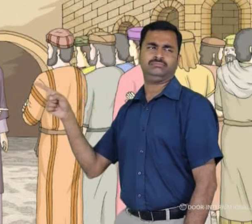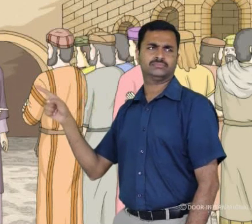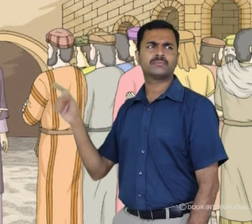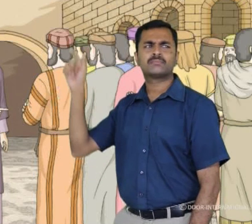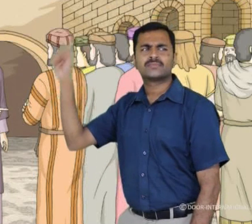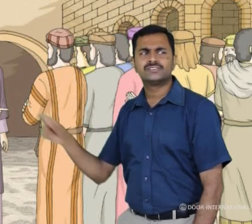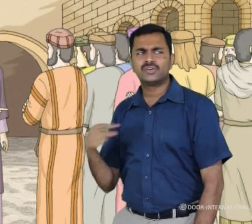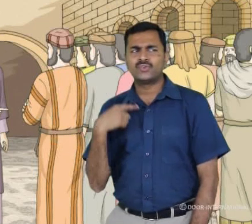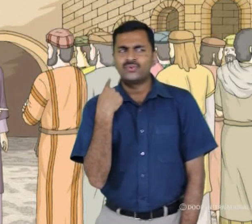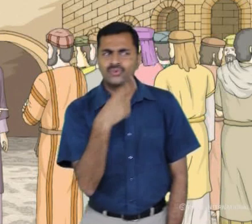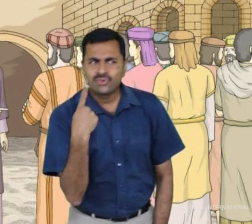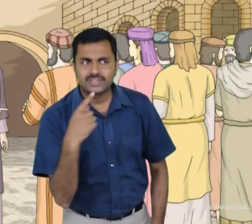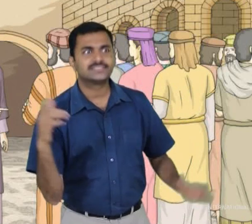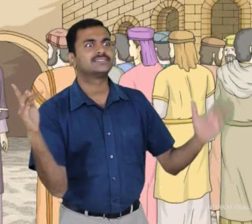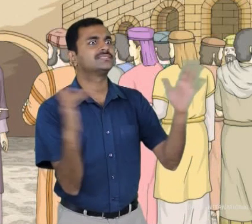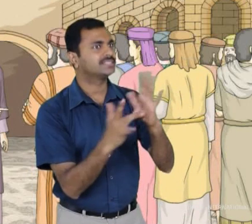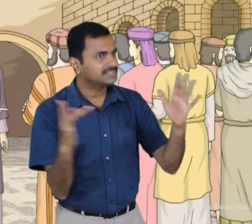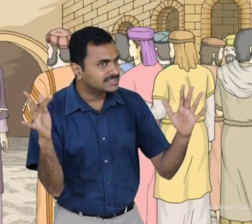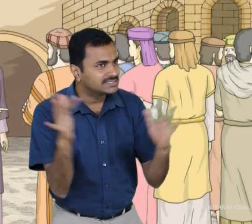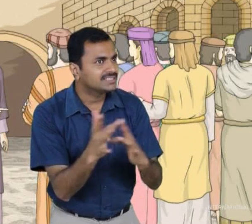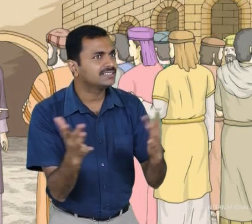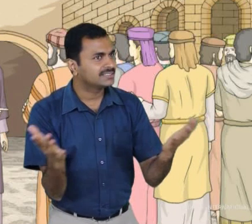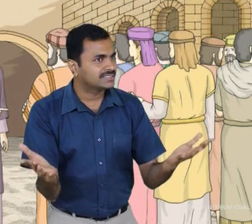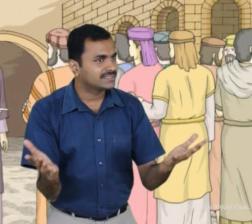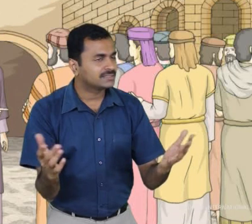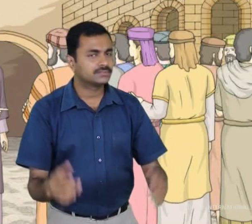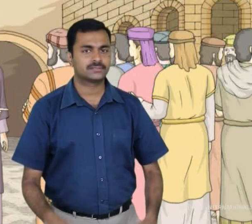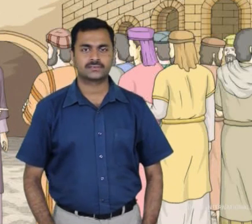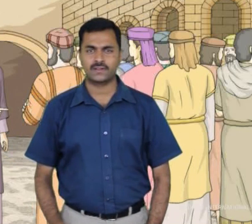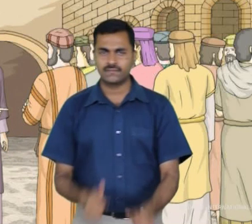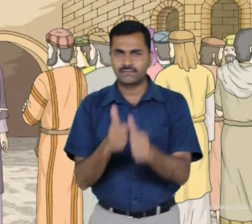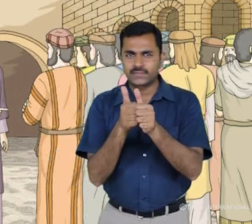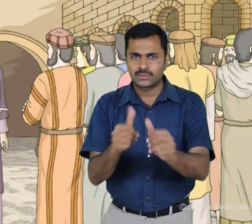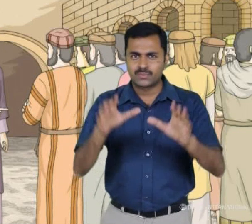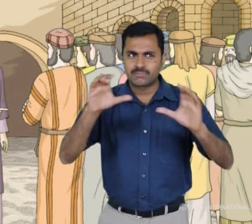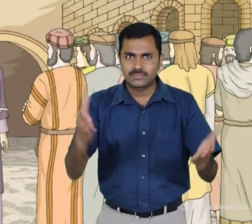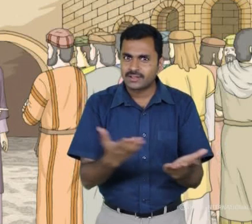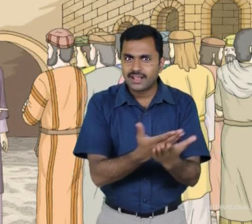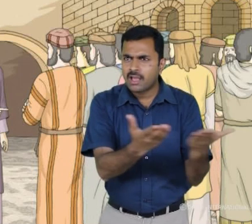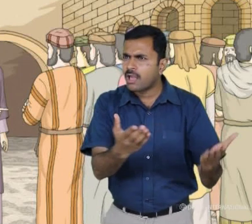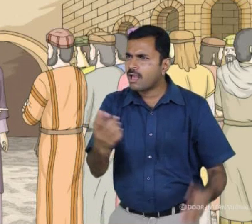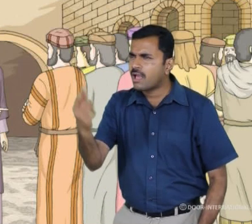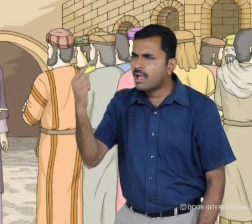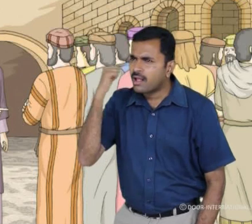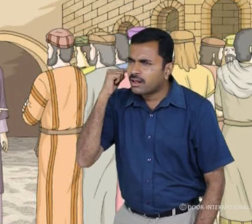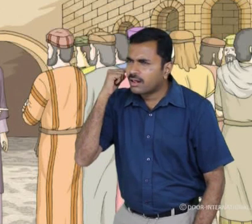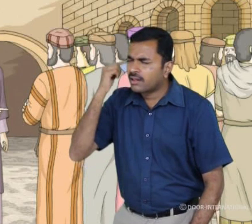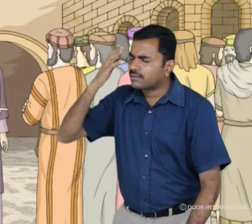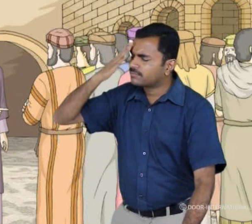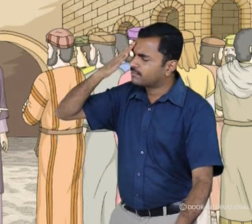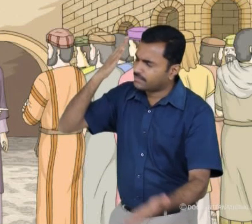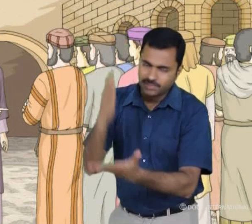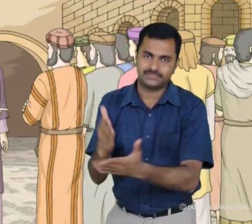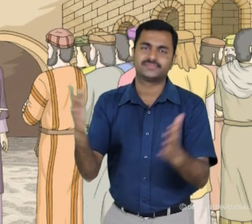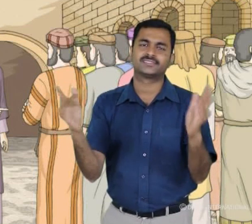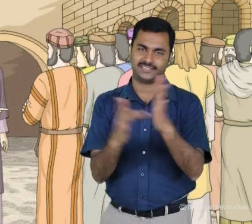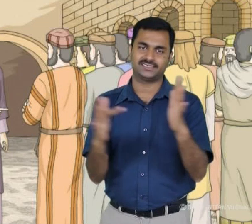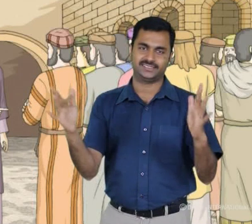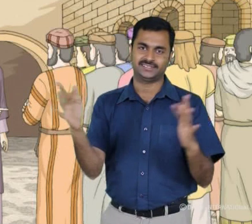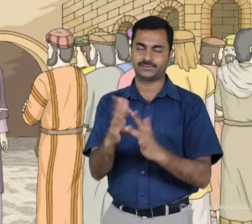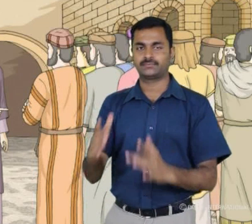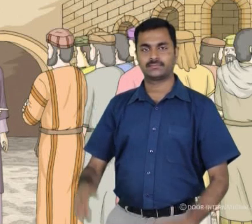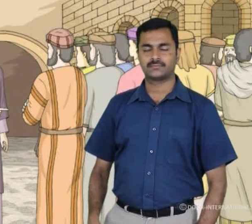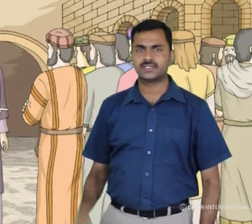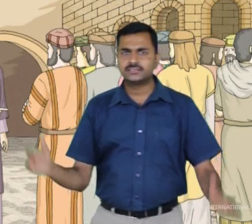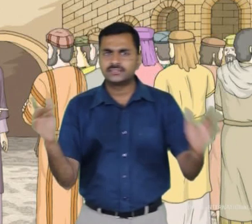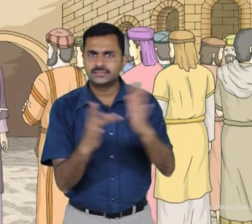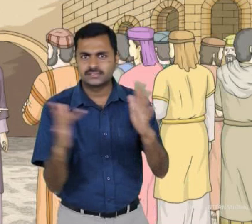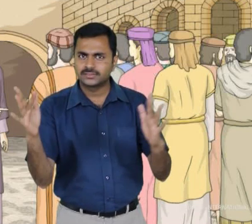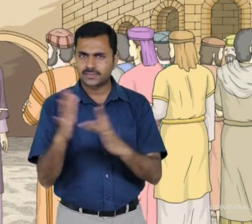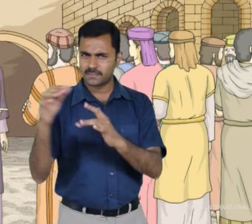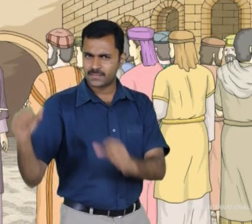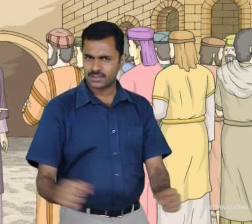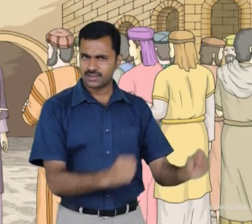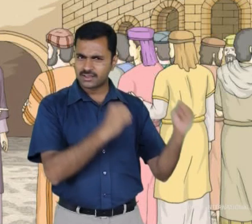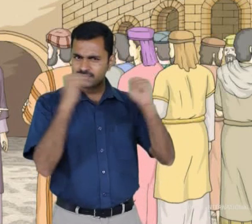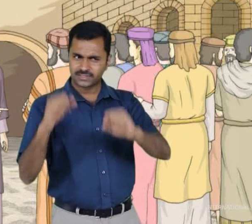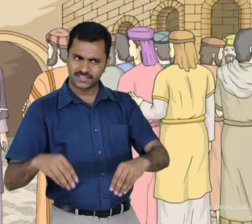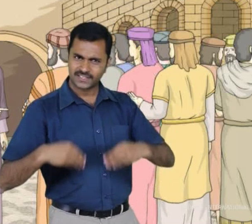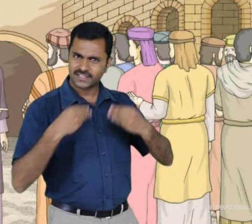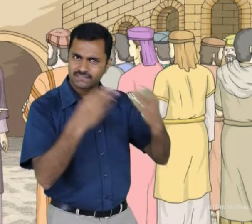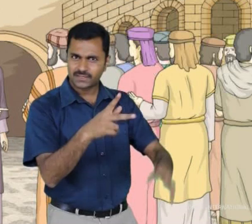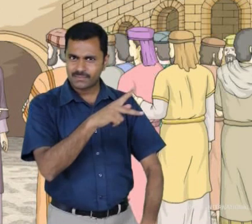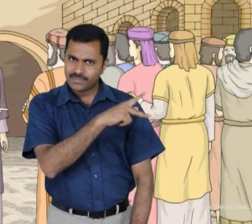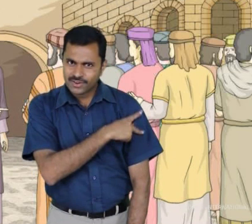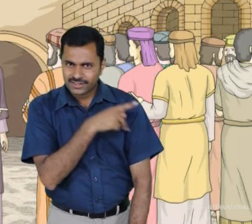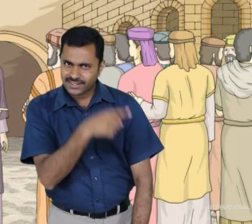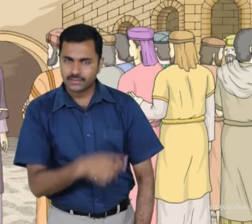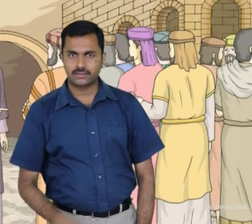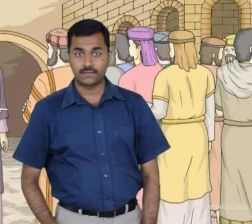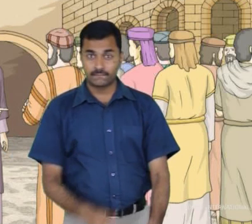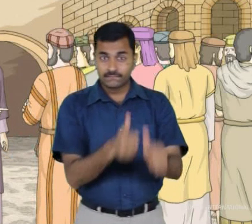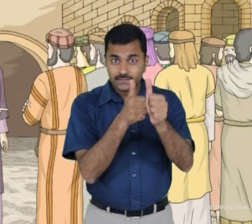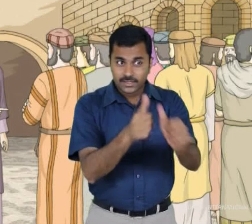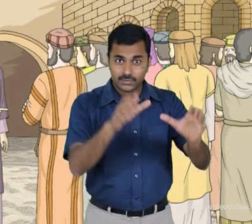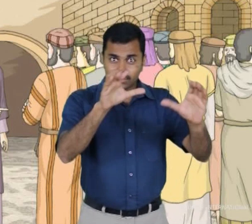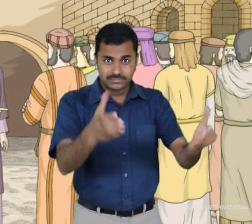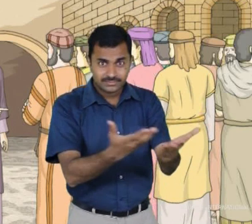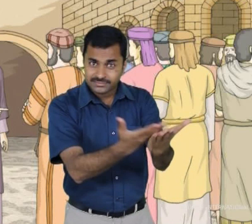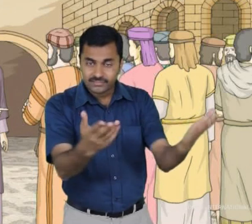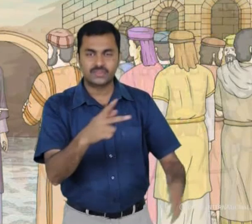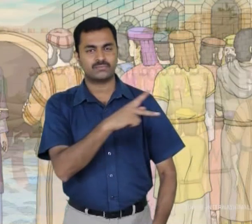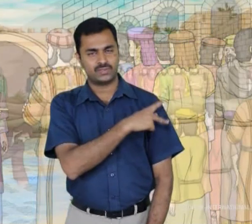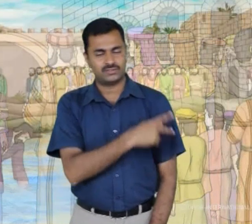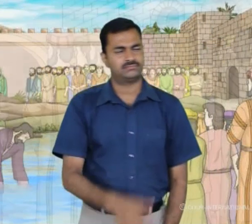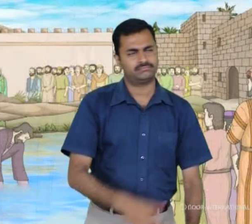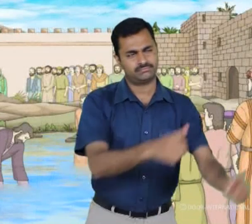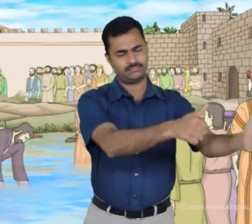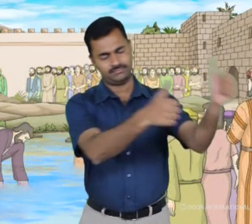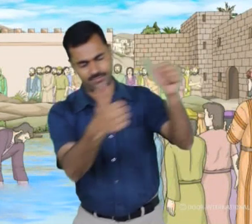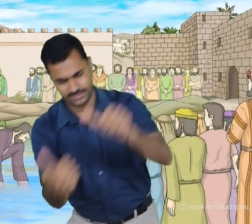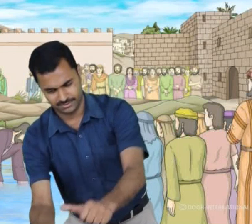He told the people to believe in the One coming after him, that is, in Jesus.”